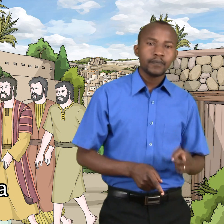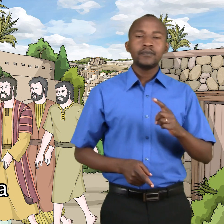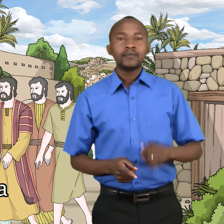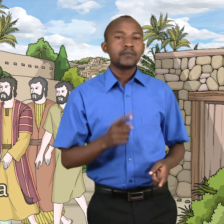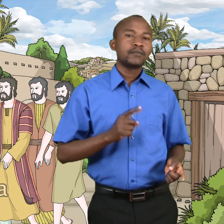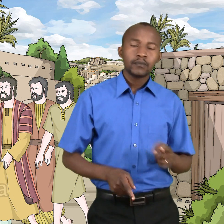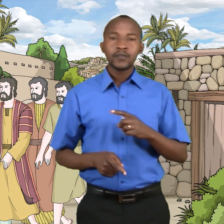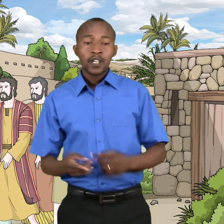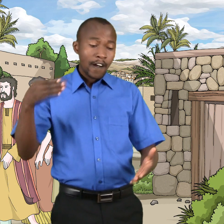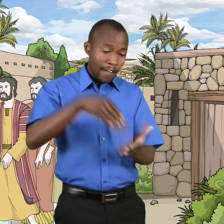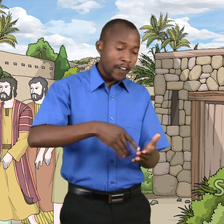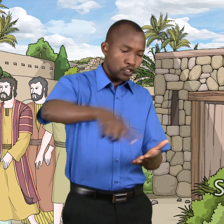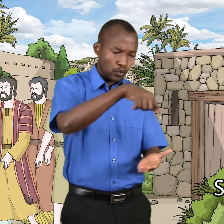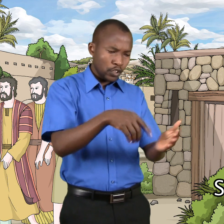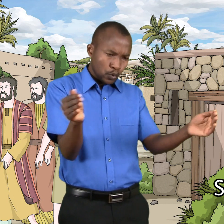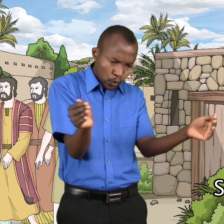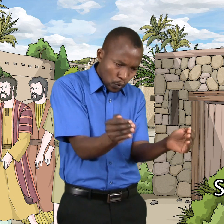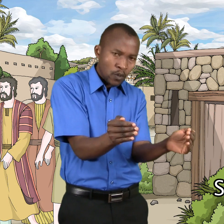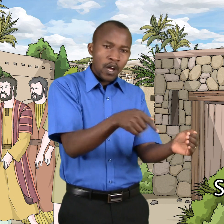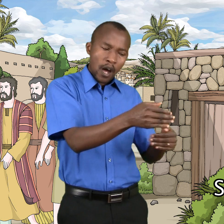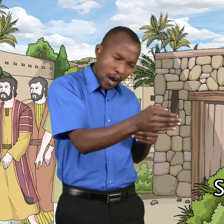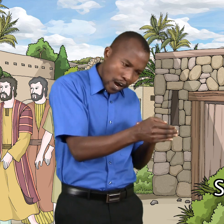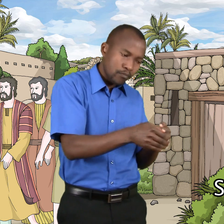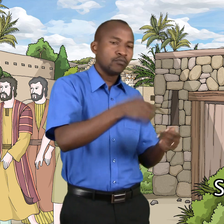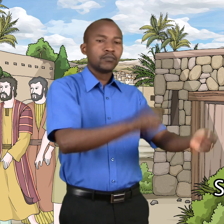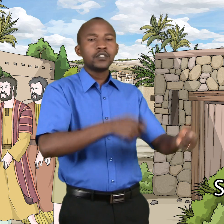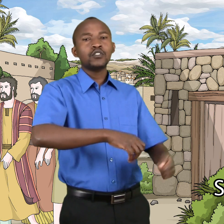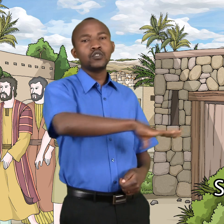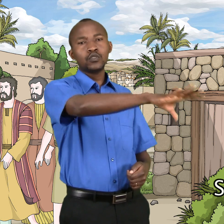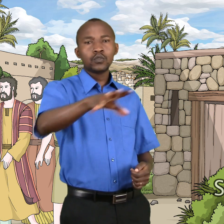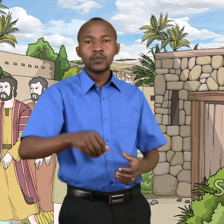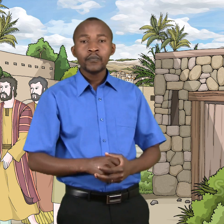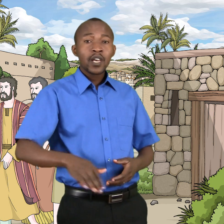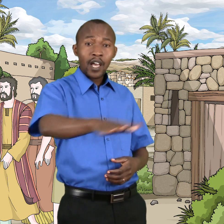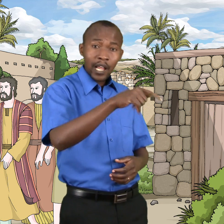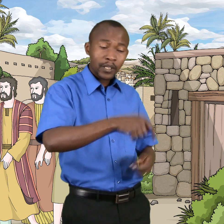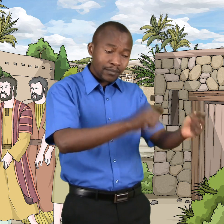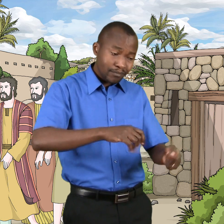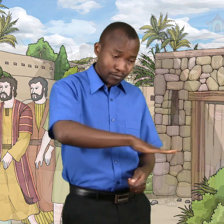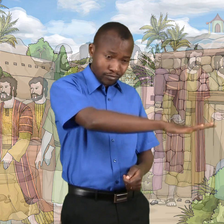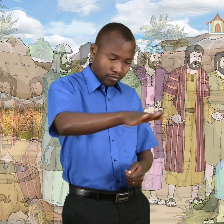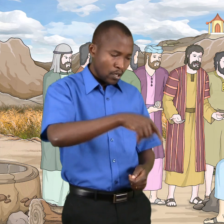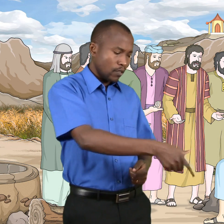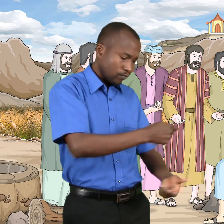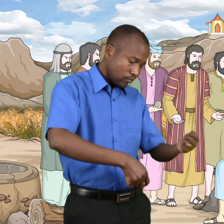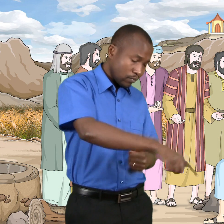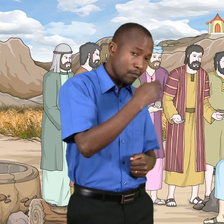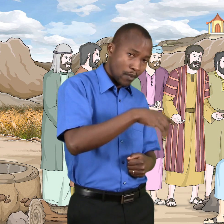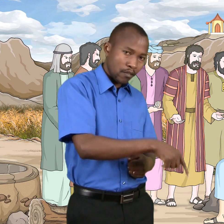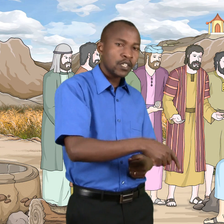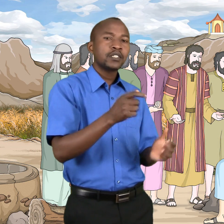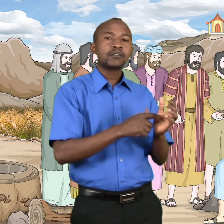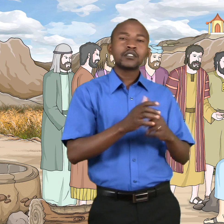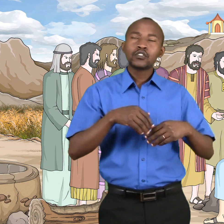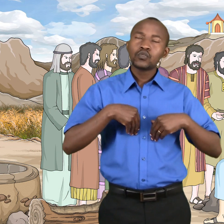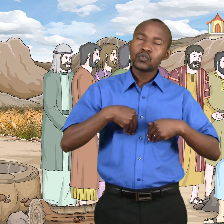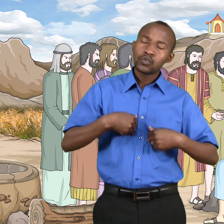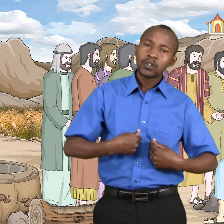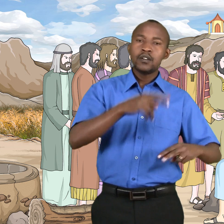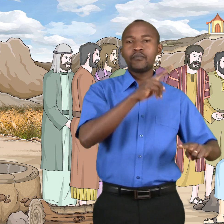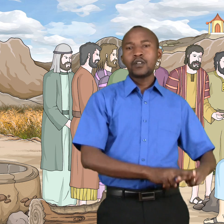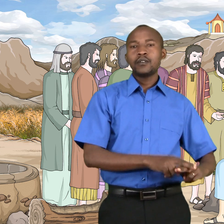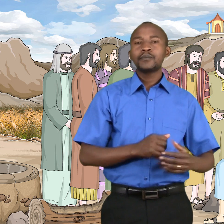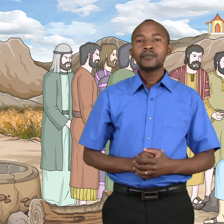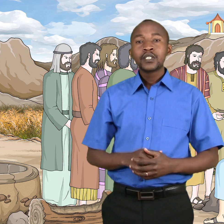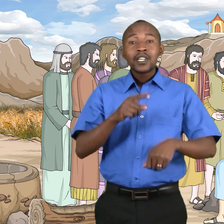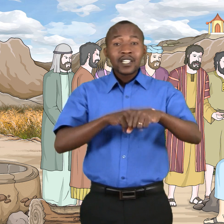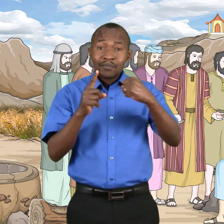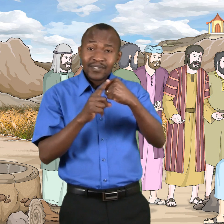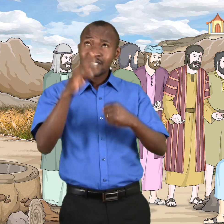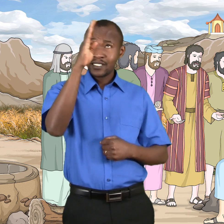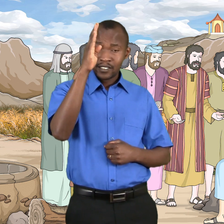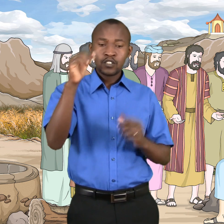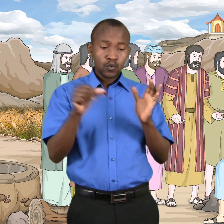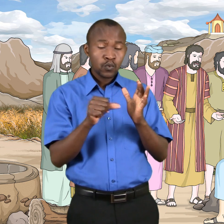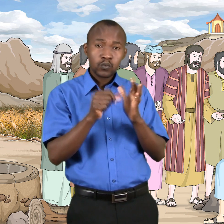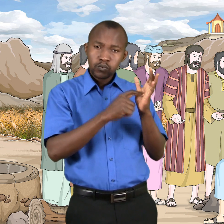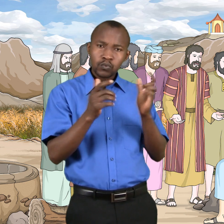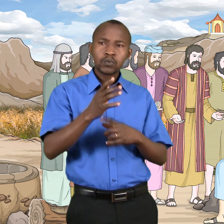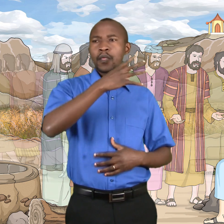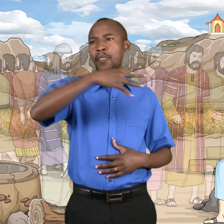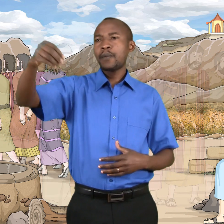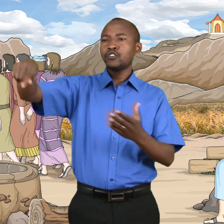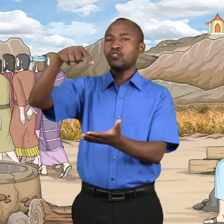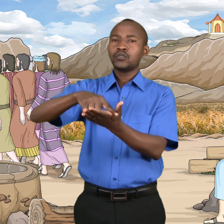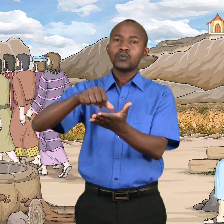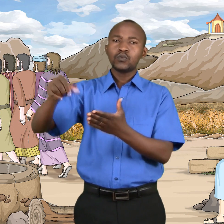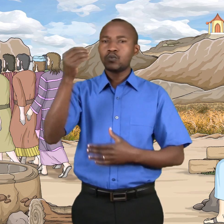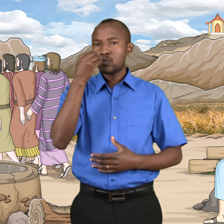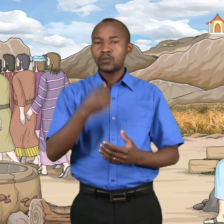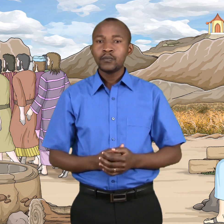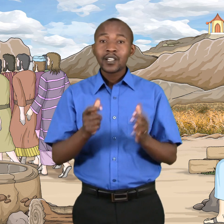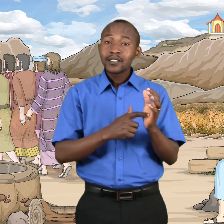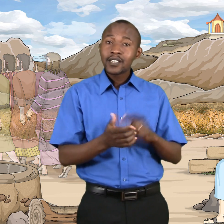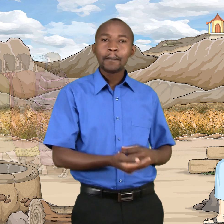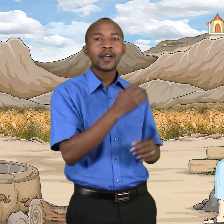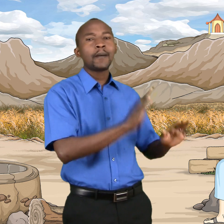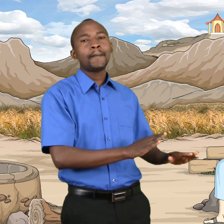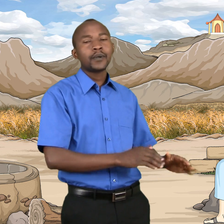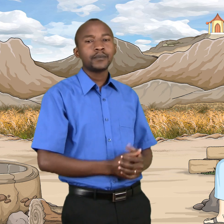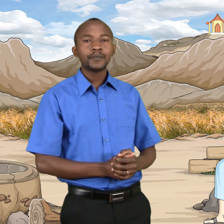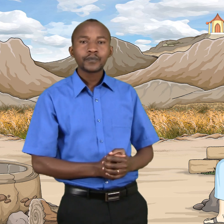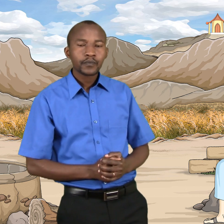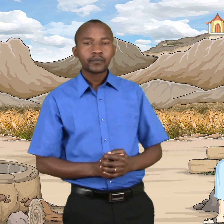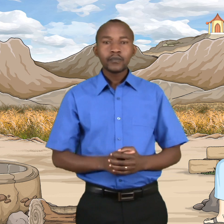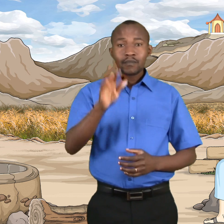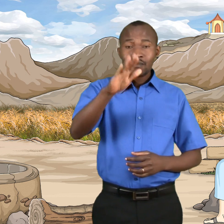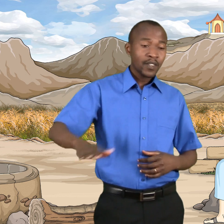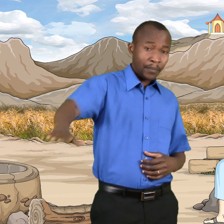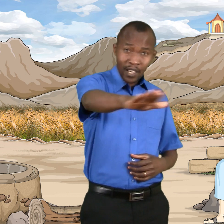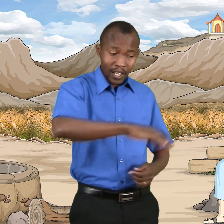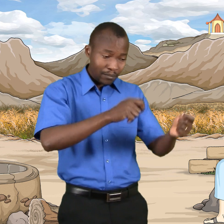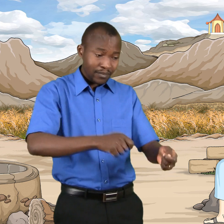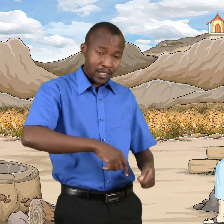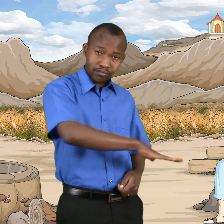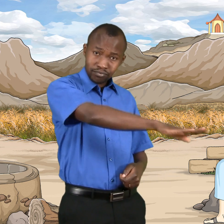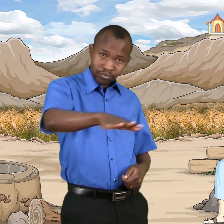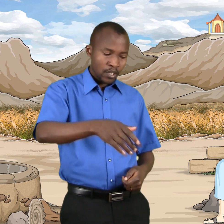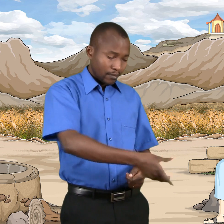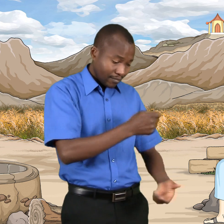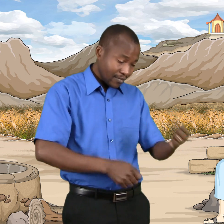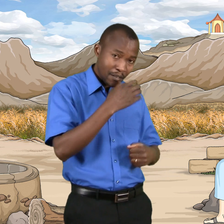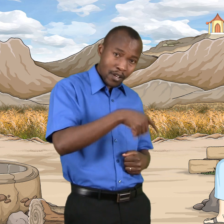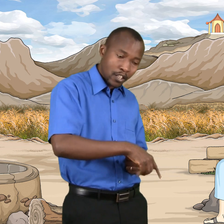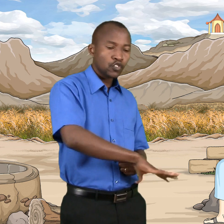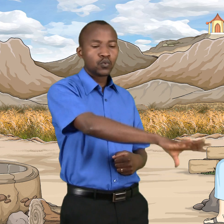So He came to a town of Samaria called Sychar, near the plot of ground that Jacob had given to his son Joseph.